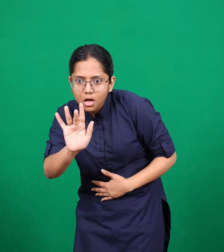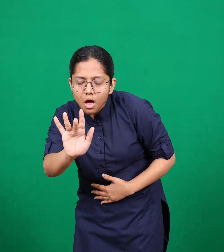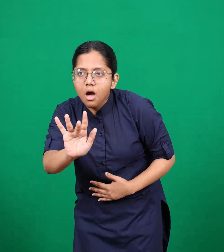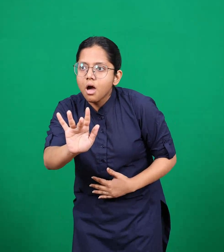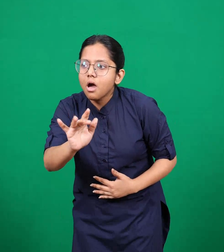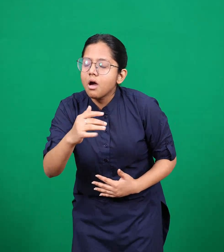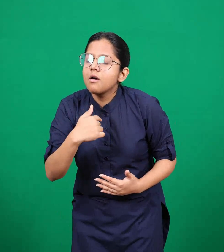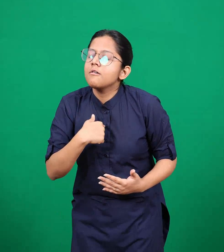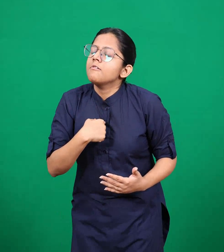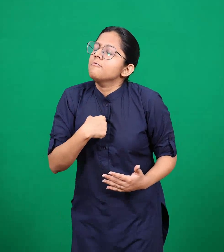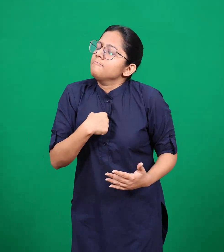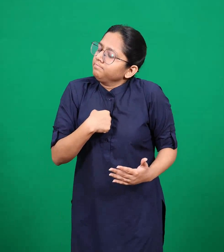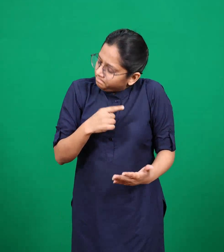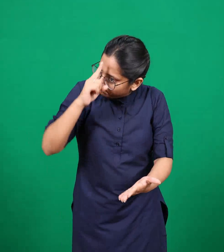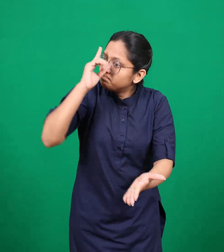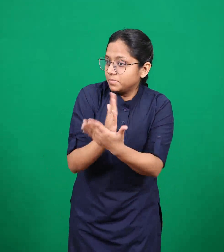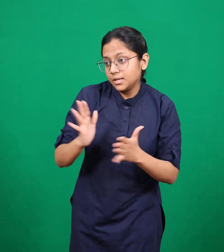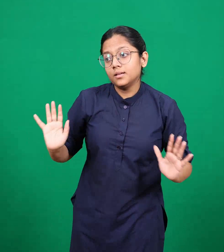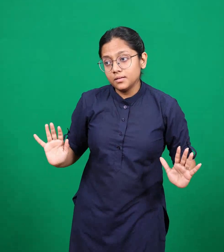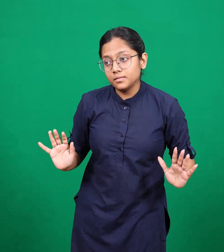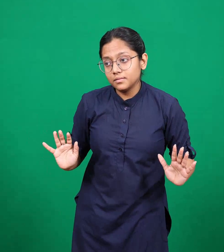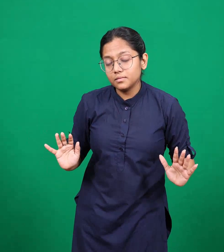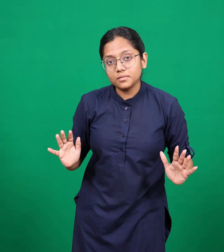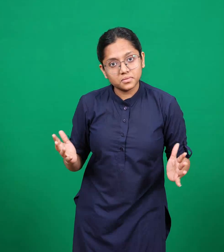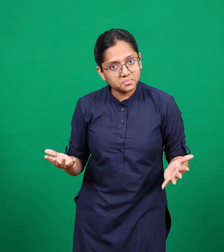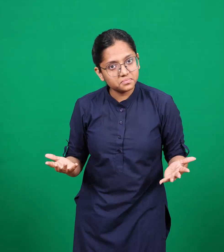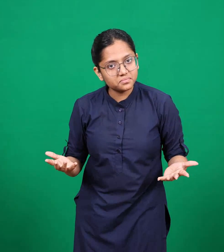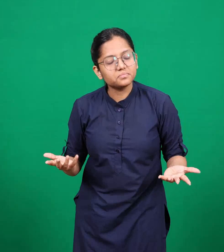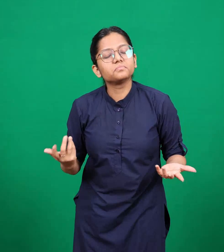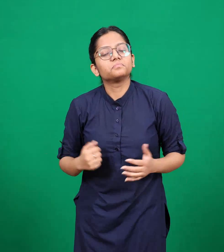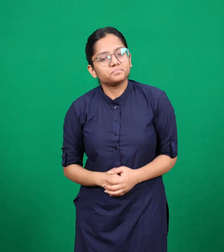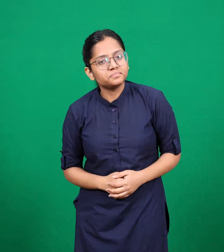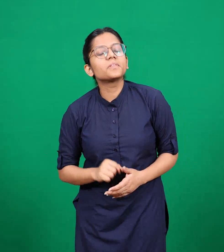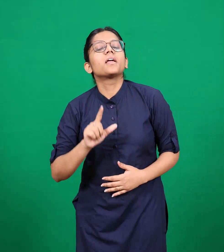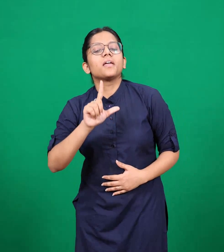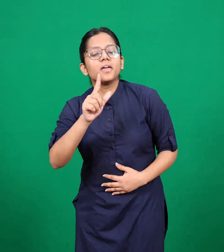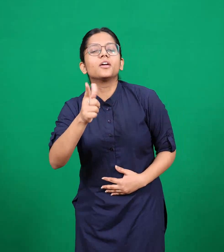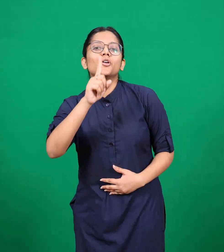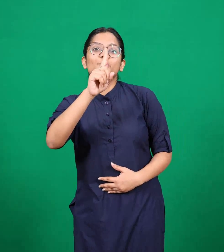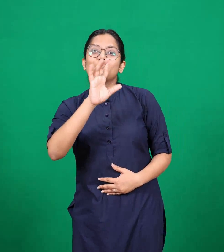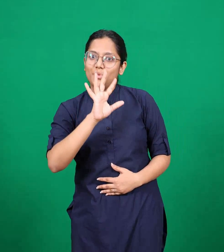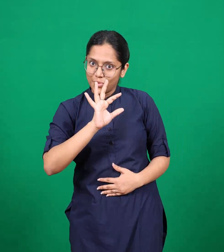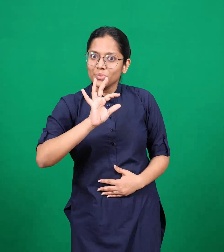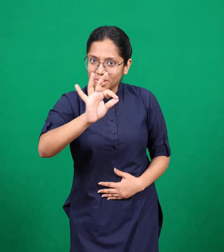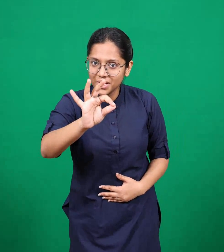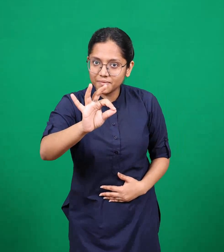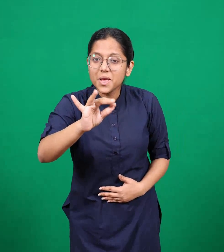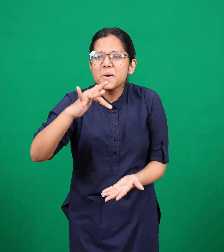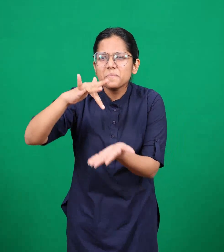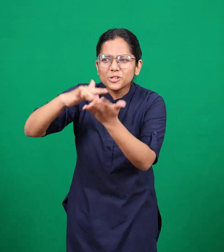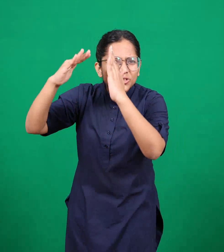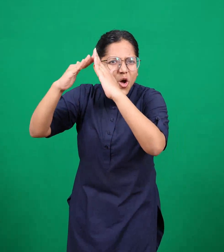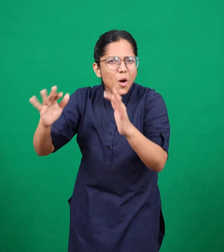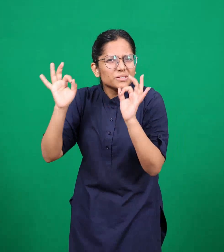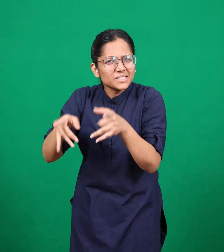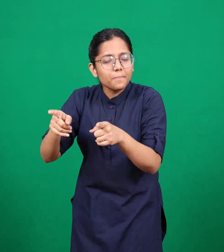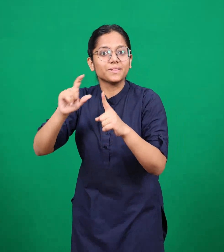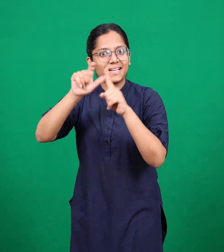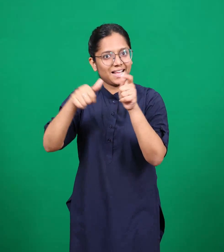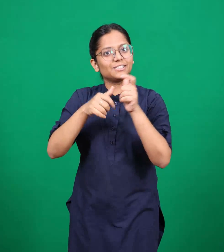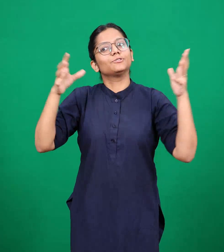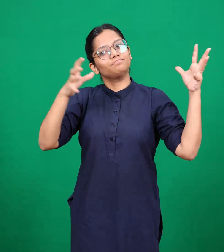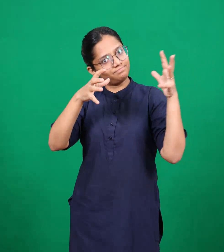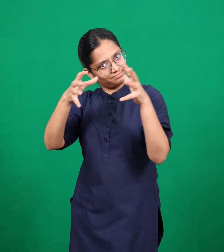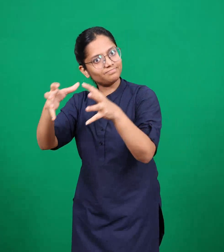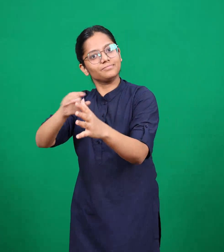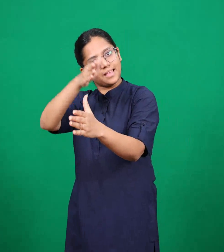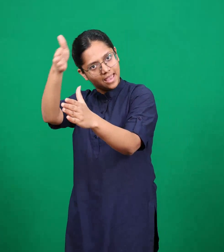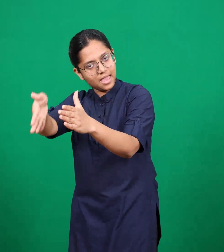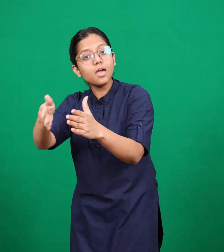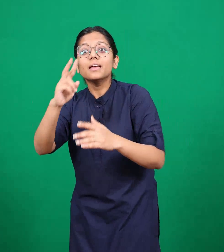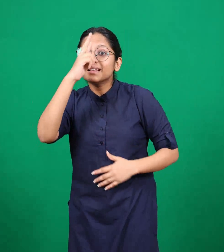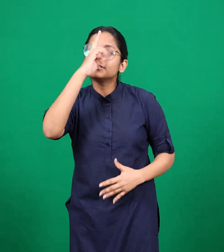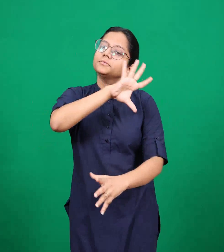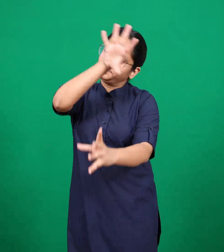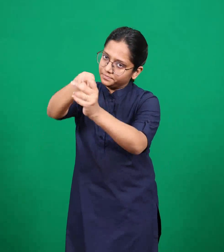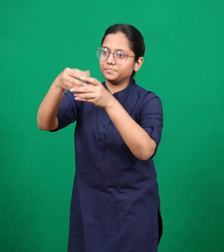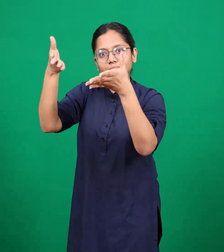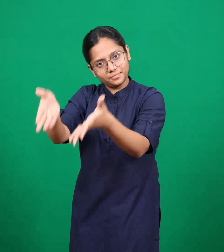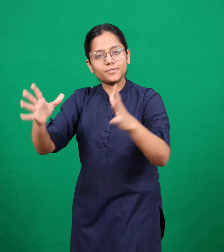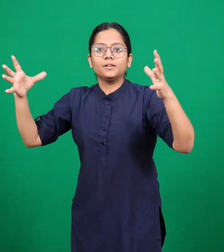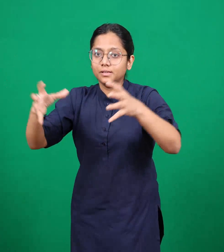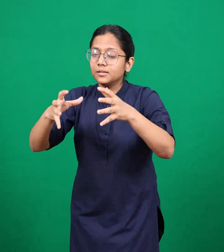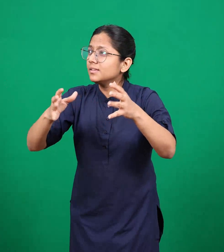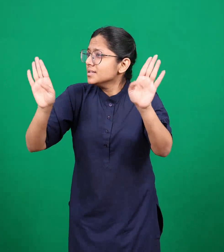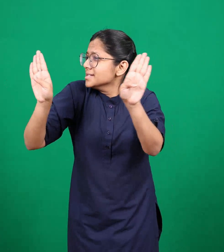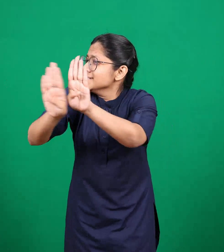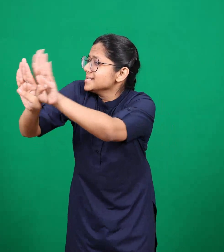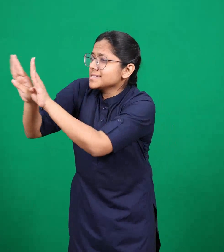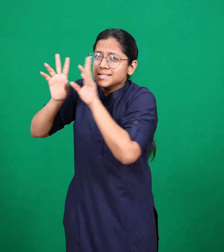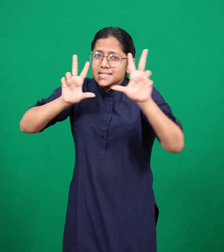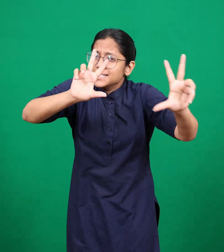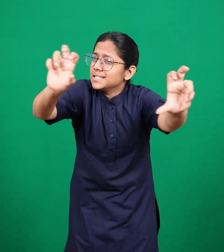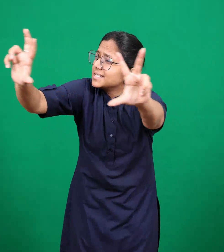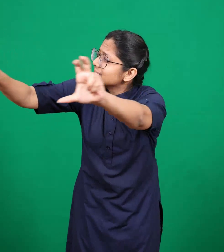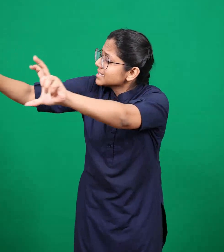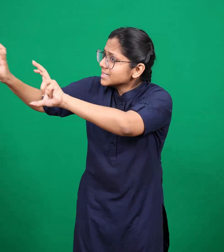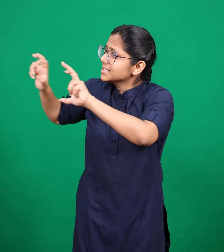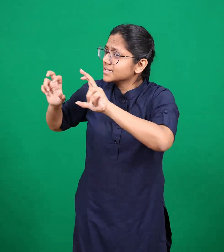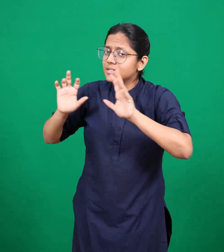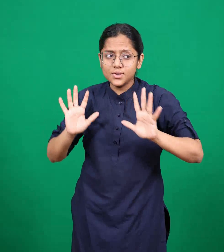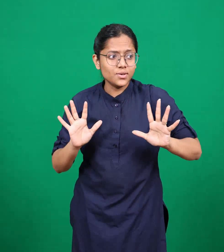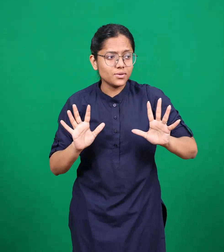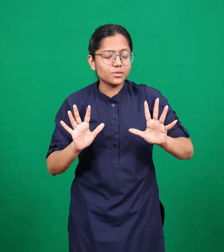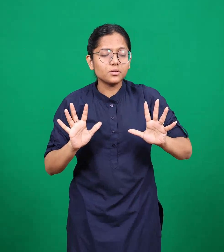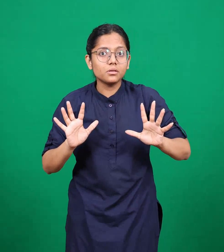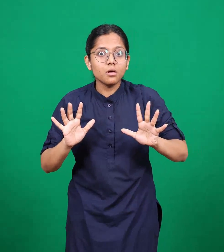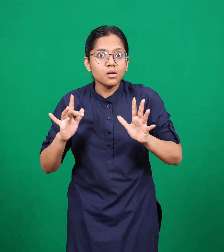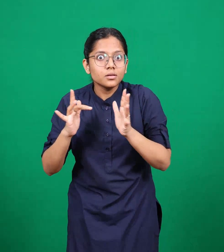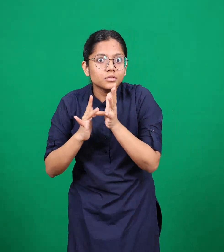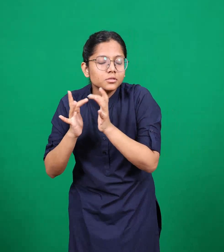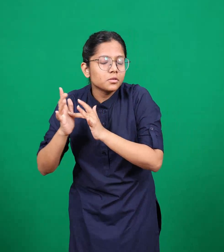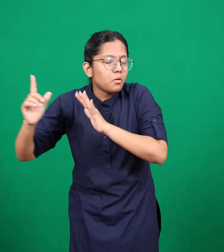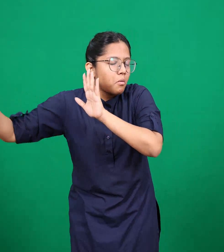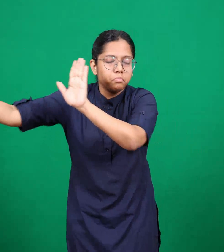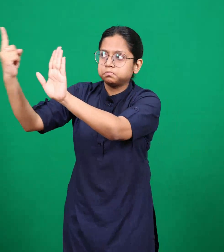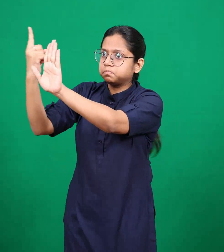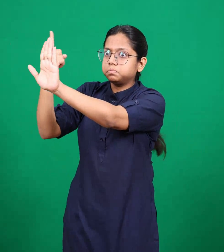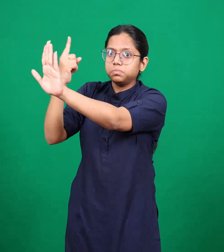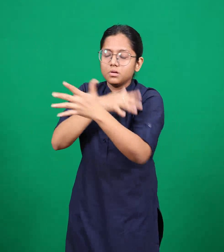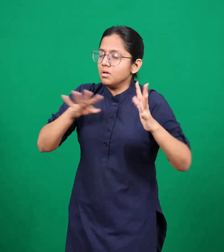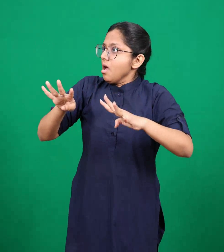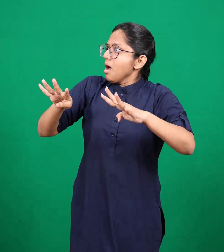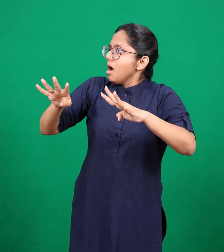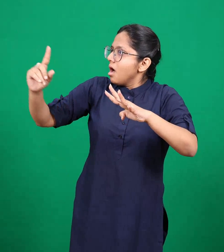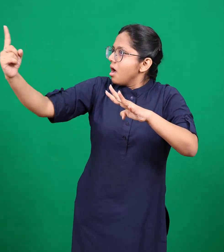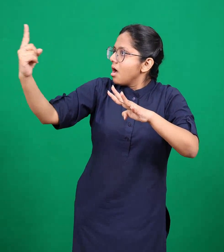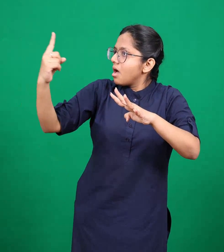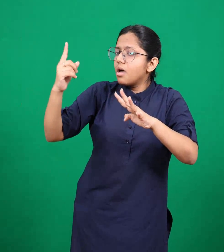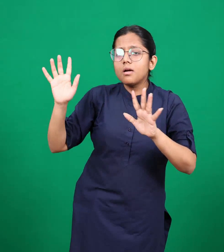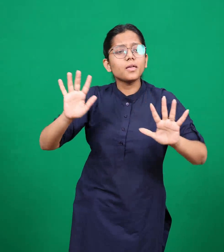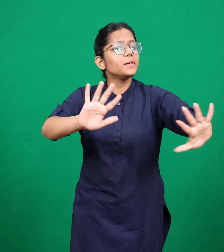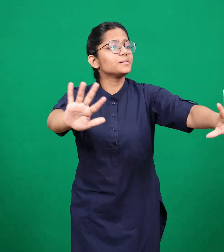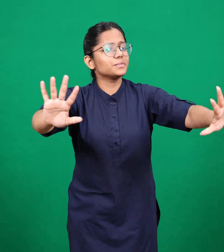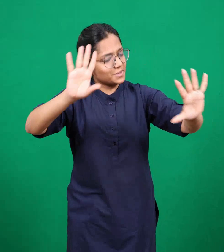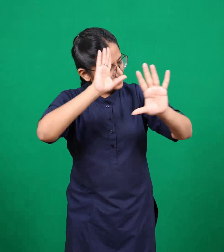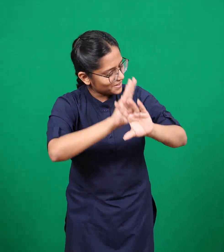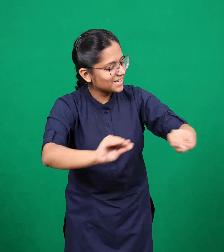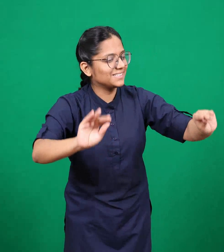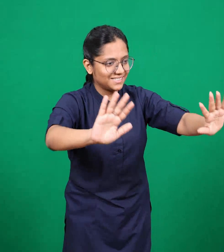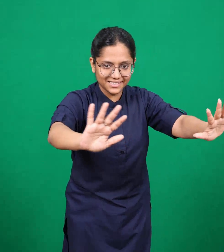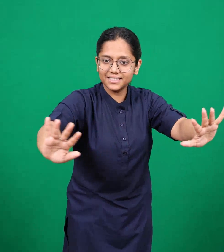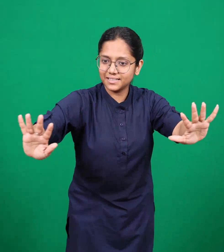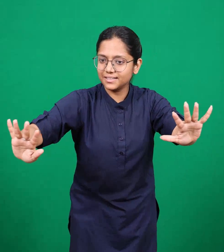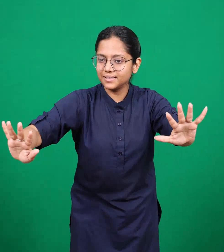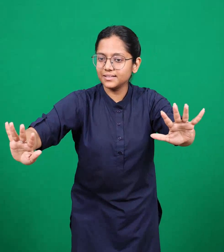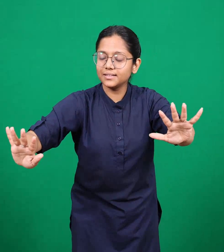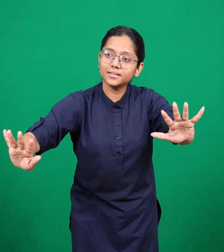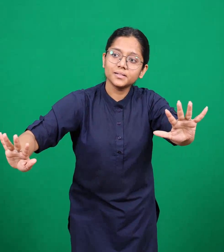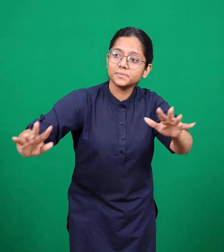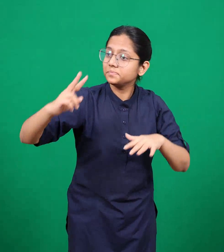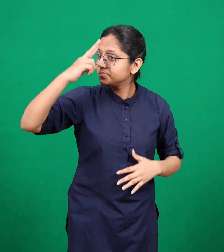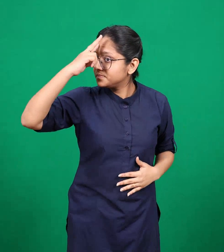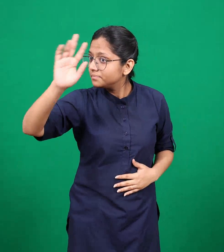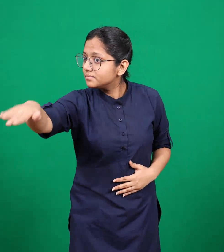Eight days later, His disciples were once again inside with the doors locked, and Thomas was with them.